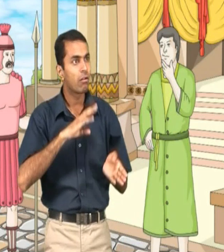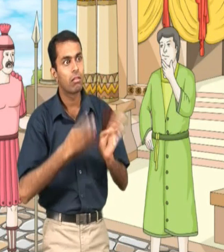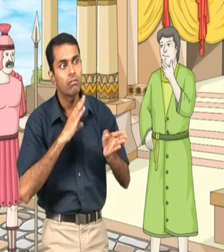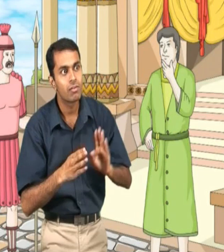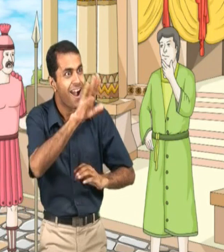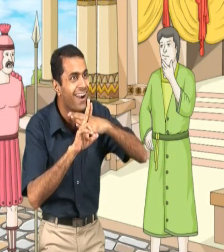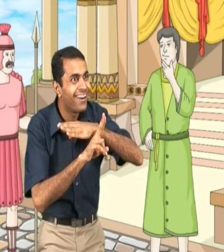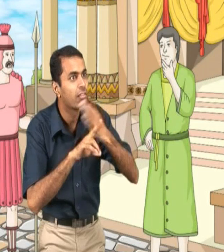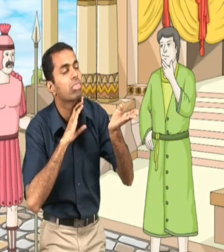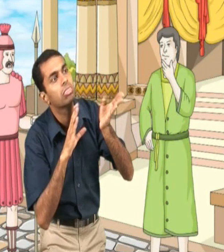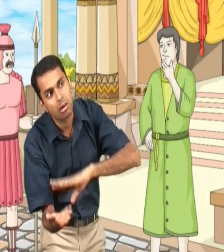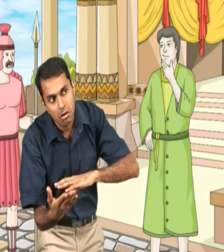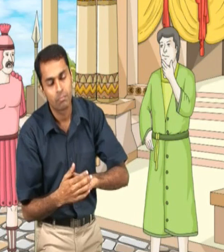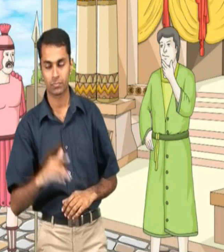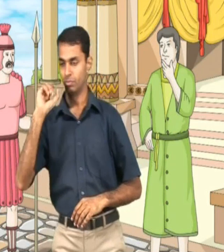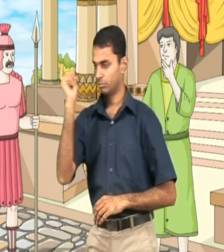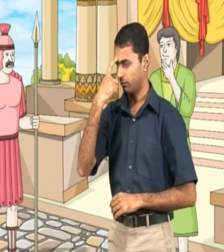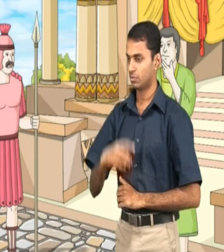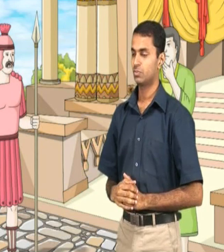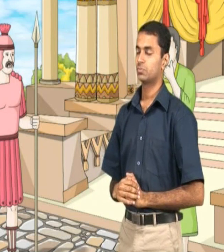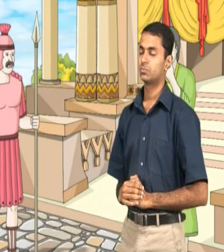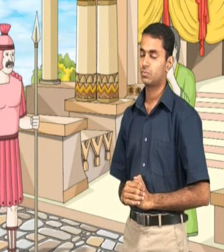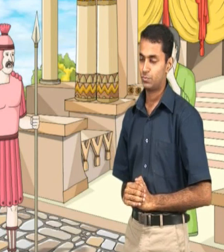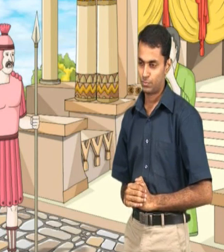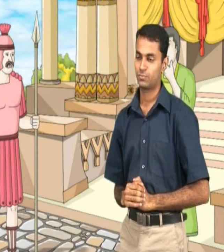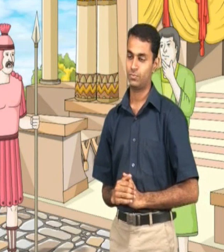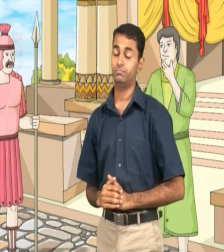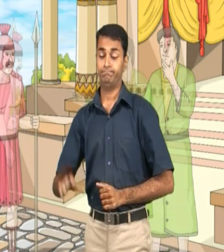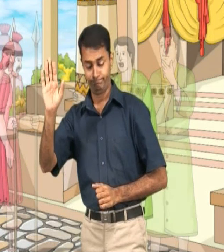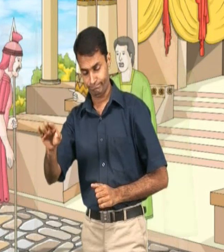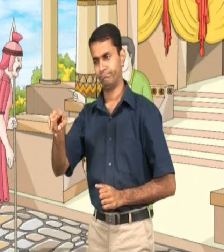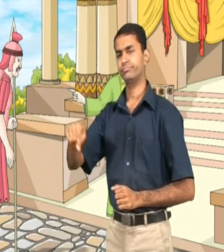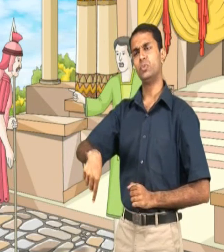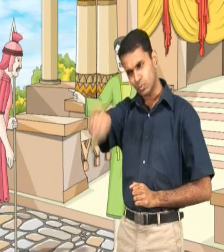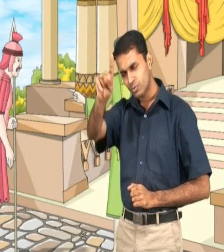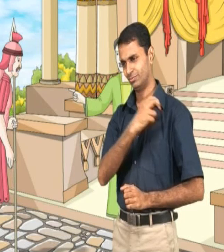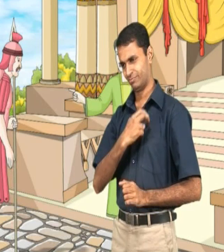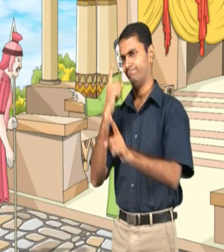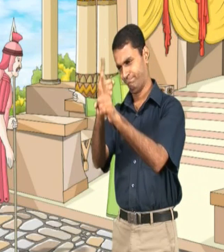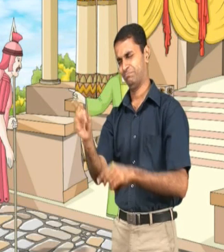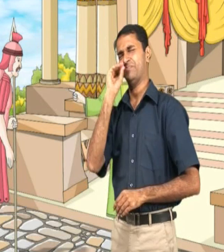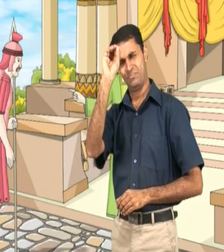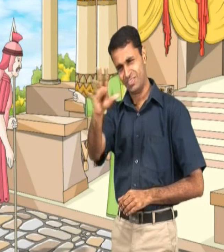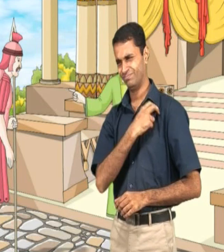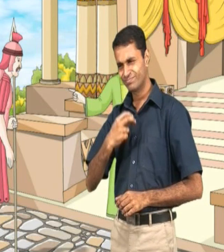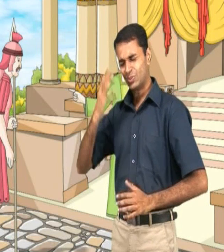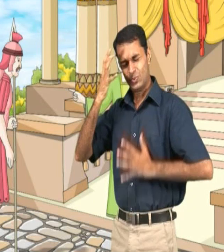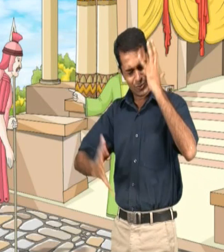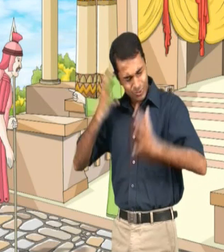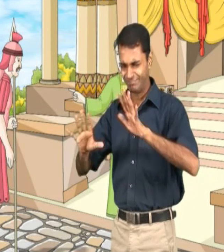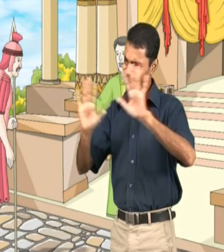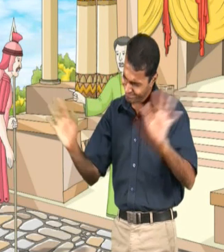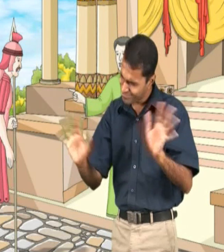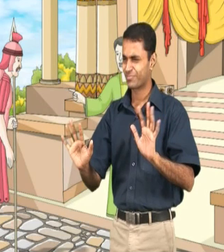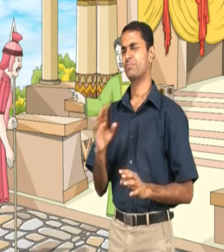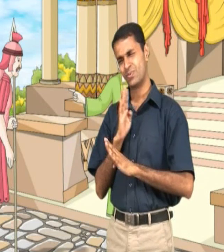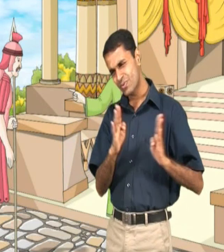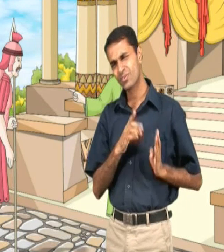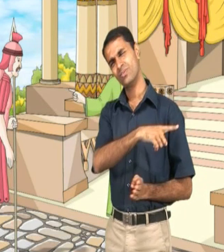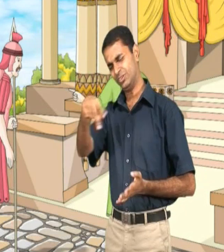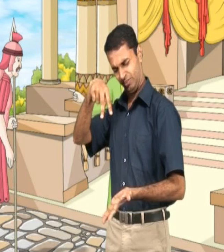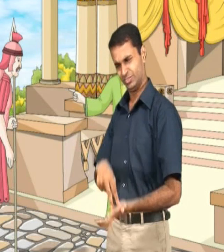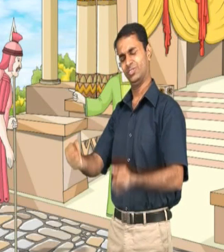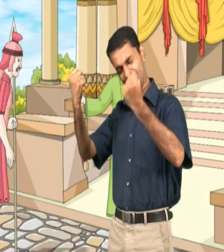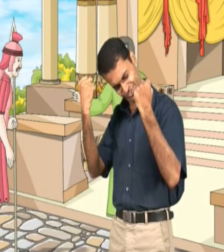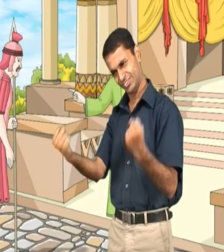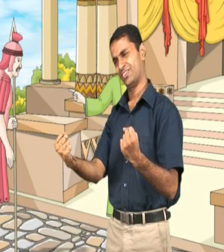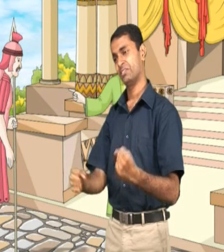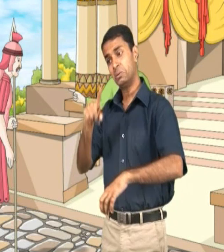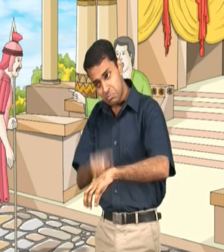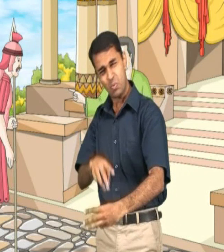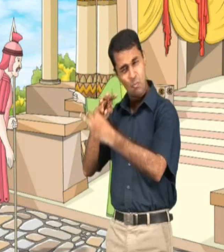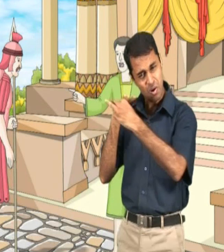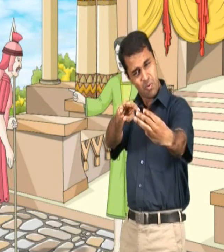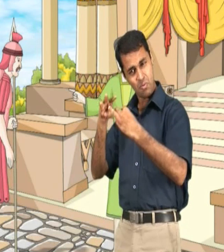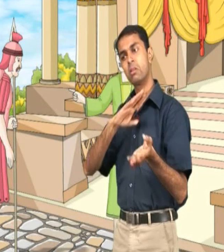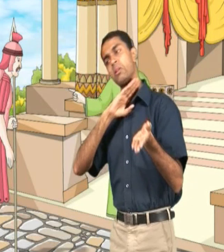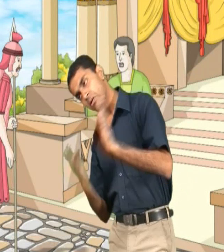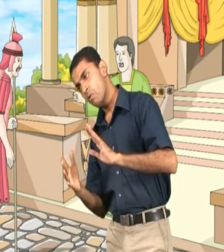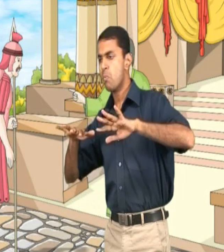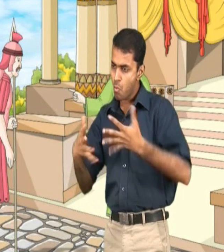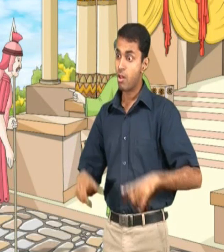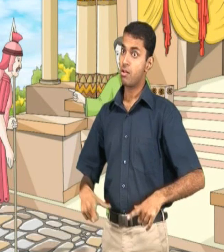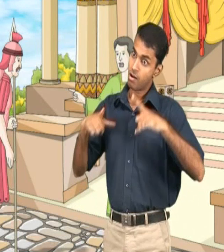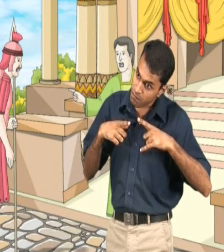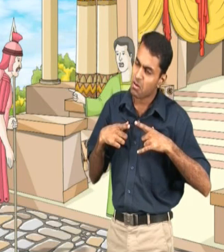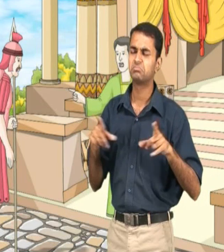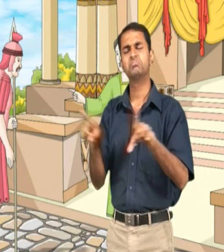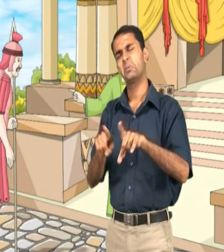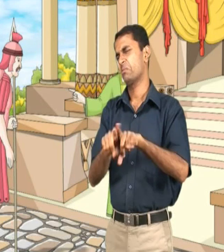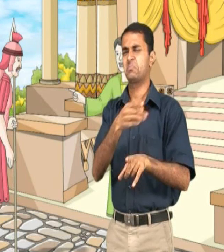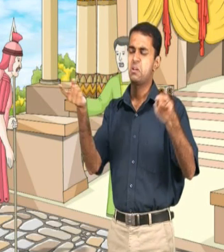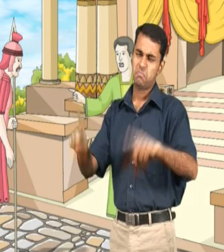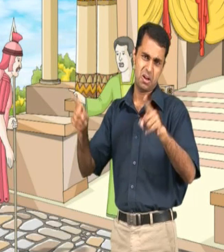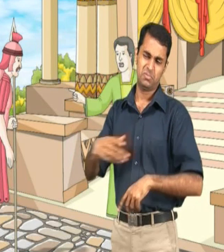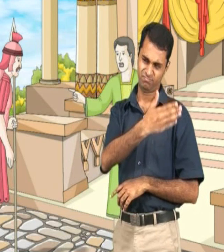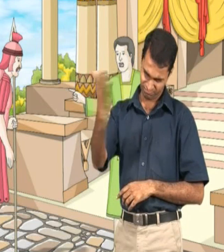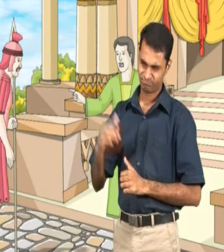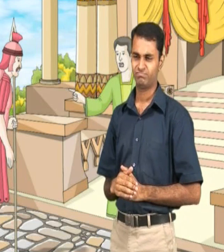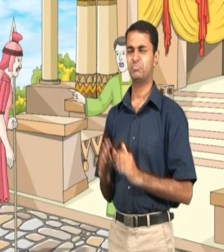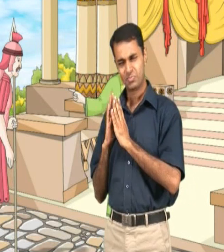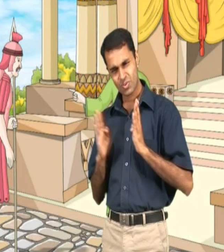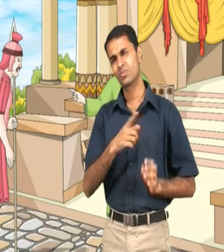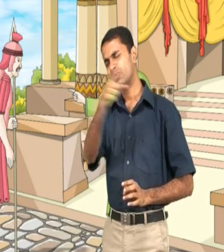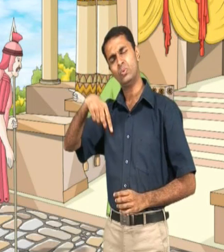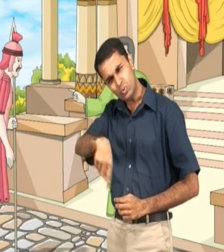The messenger said to David, “The men overpowered us and came out against us in the field, but we drove them back to the entrance of the gate. Then the archers shot at your servants from the wall, and some of the king’s servants were killed. And your servant Uriah the Hittite is dead as well.”